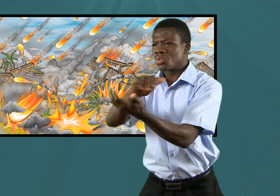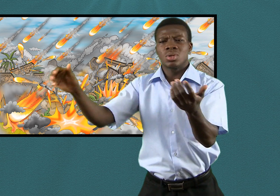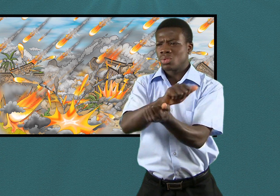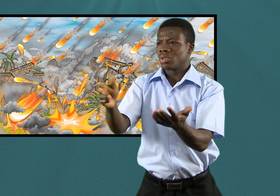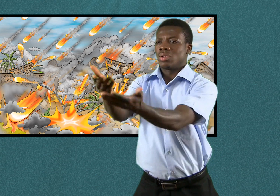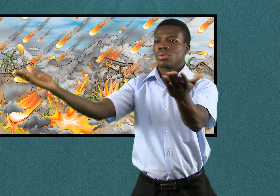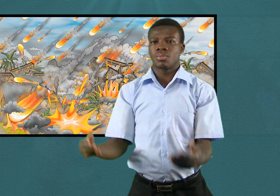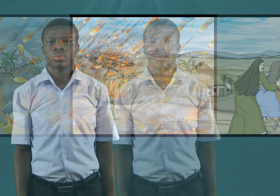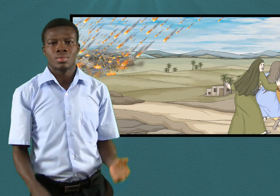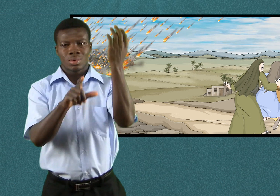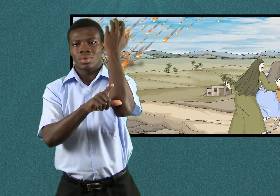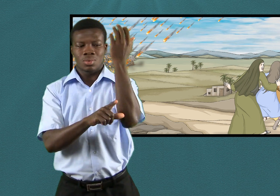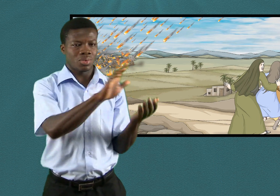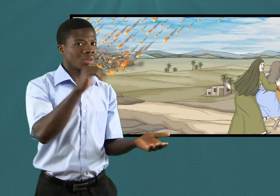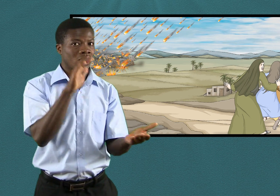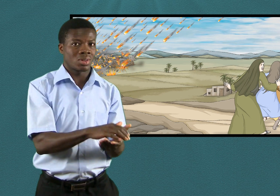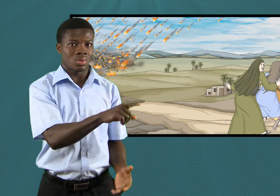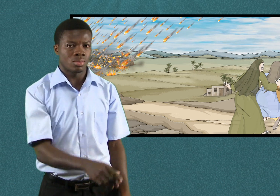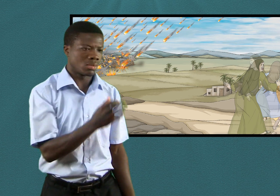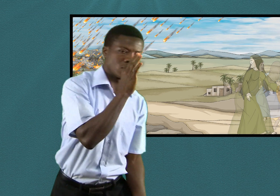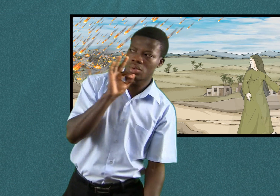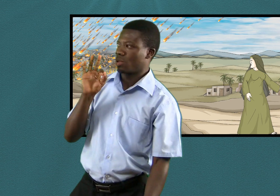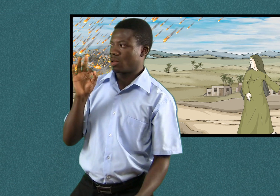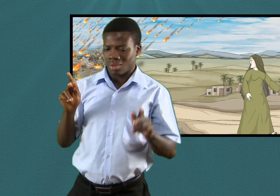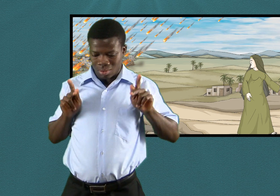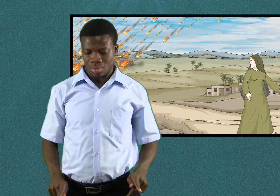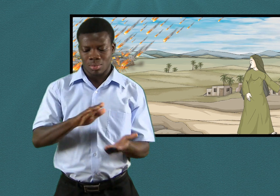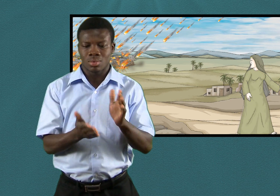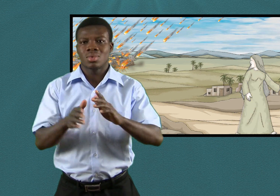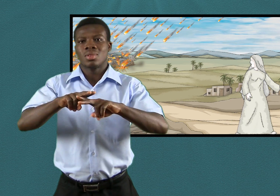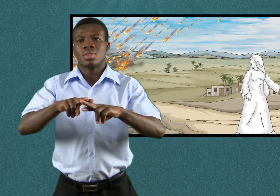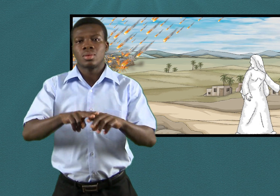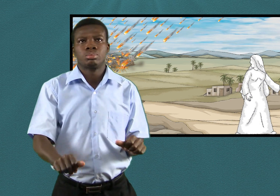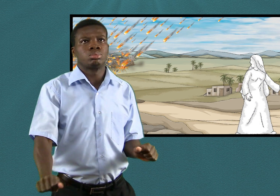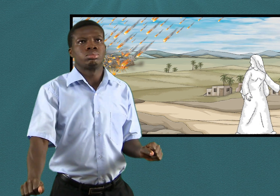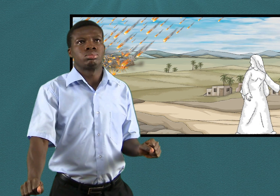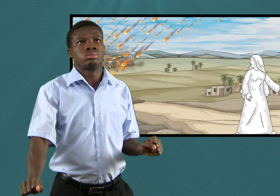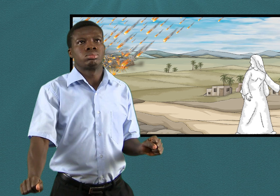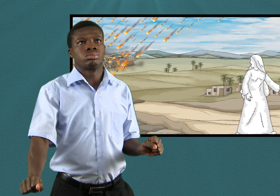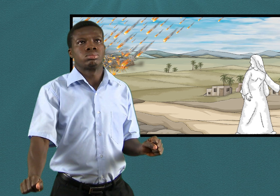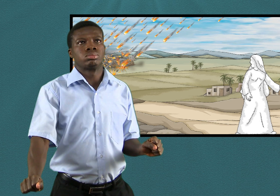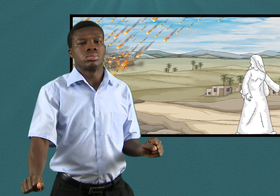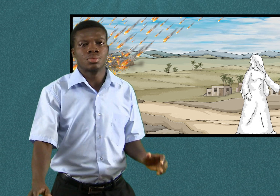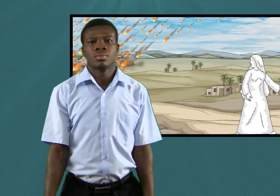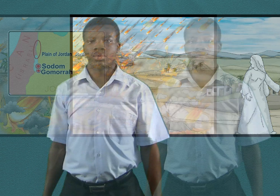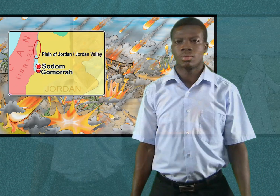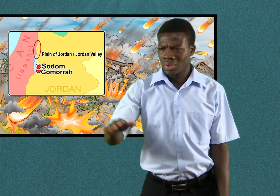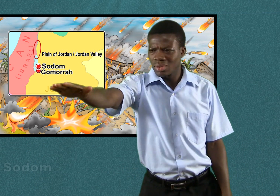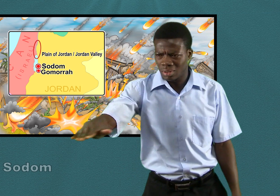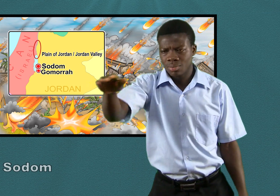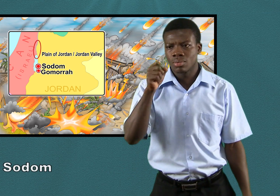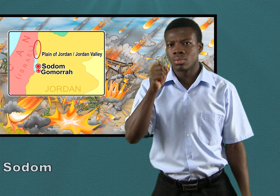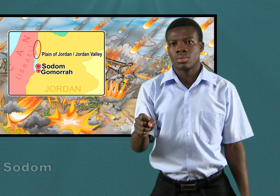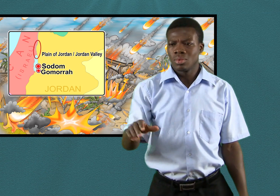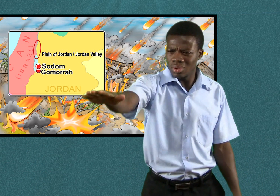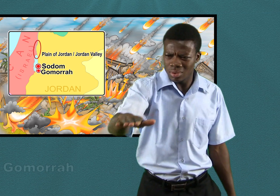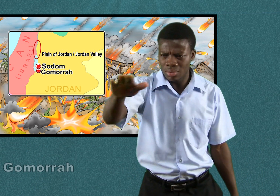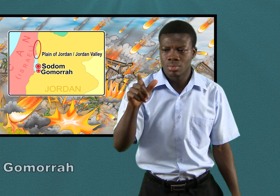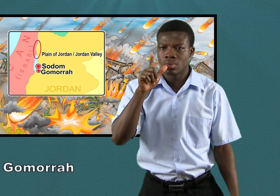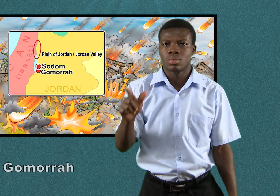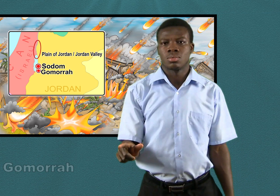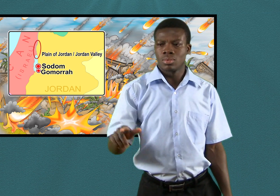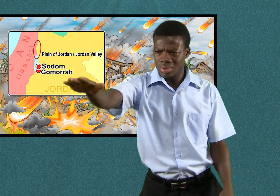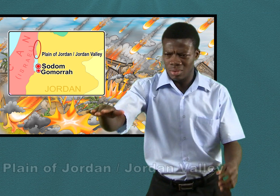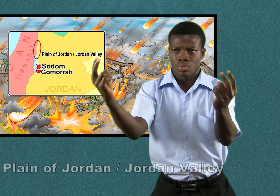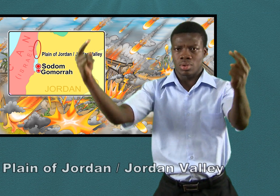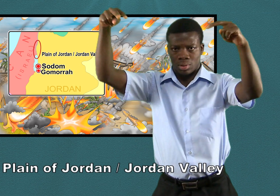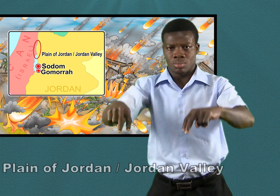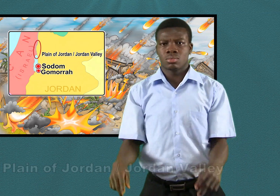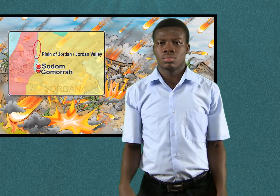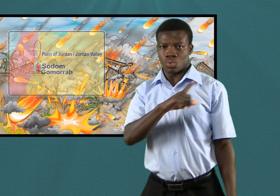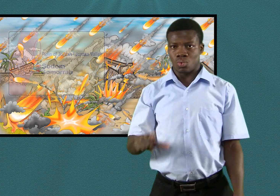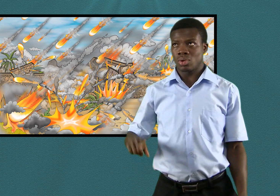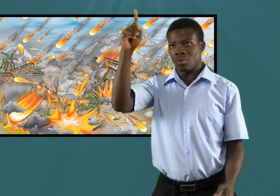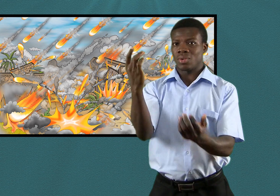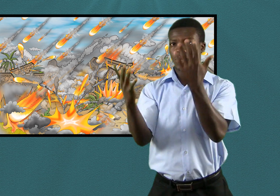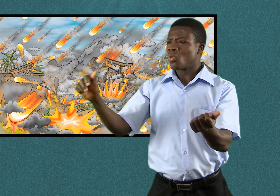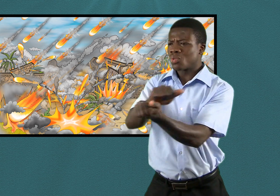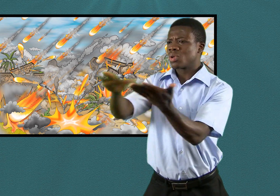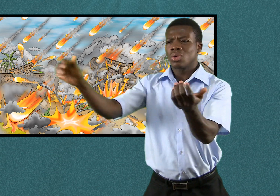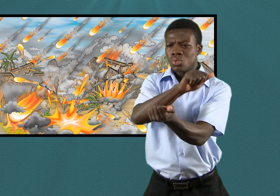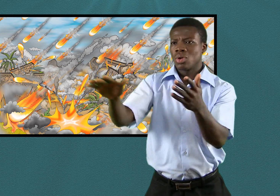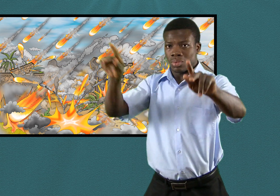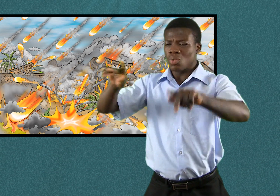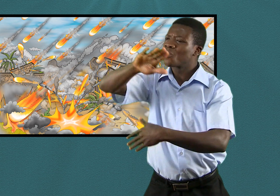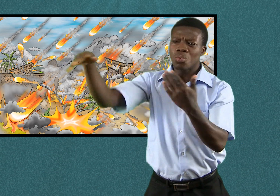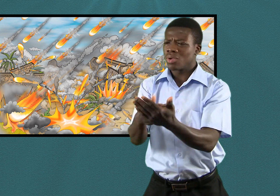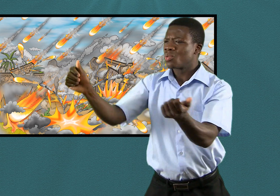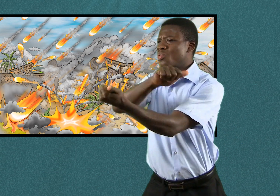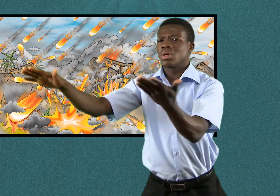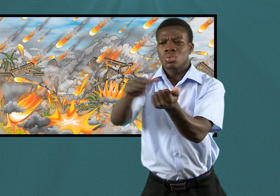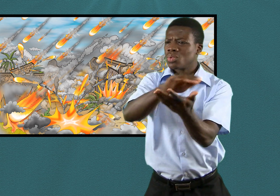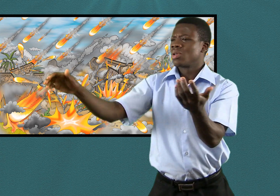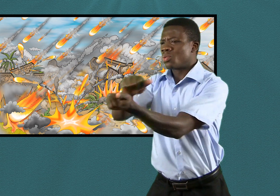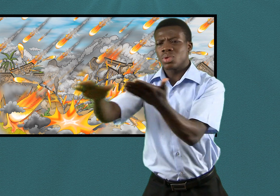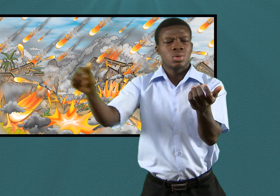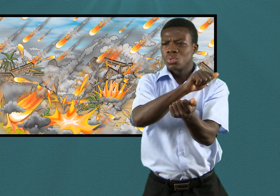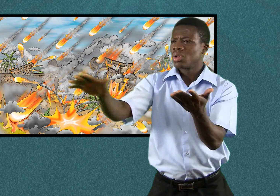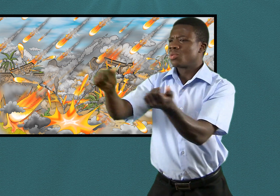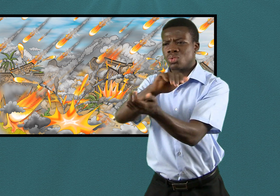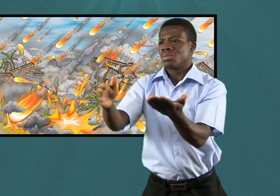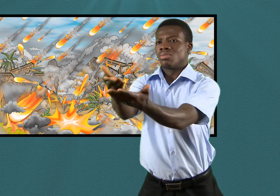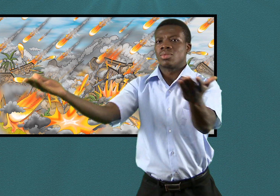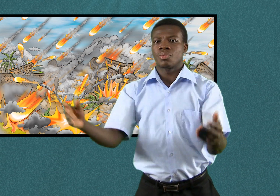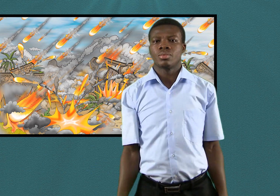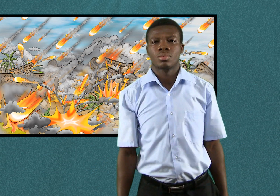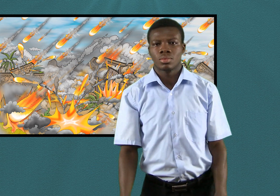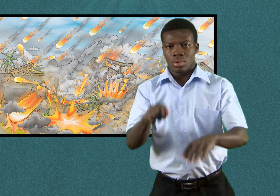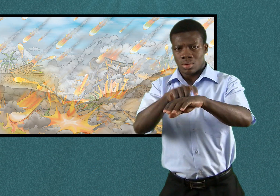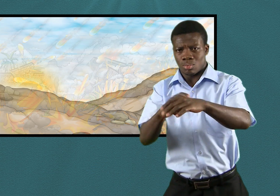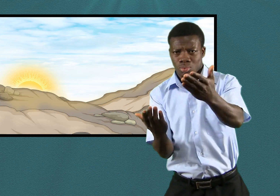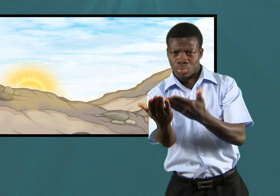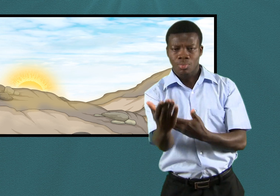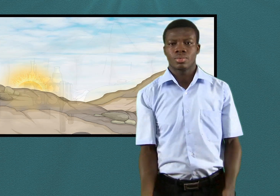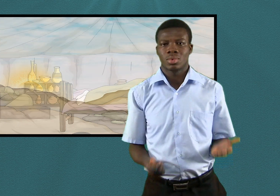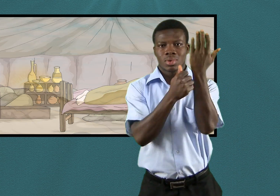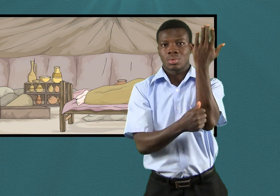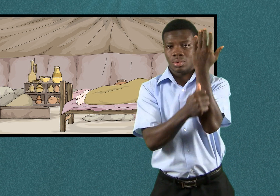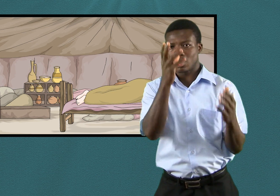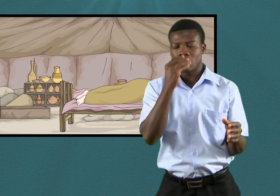But Lot’s wife looked back, and she became a pillar of salt.